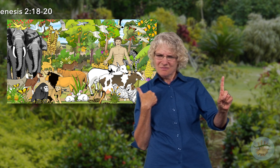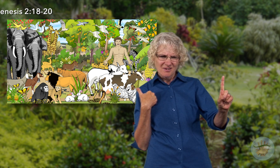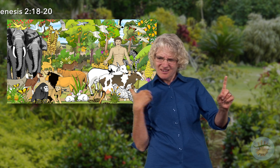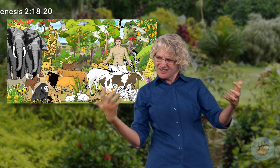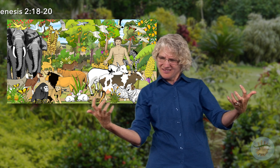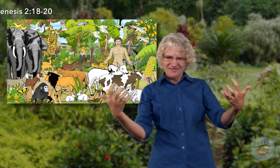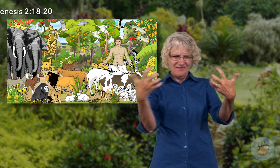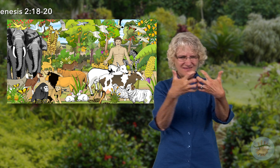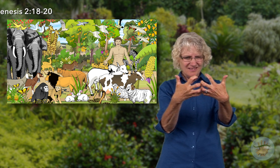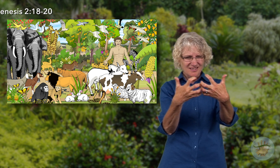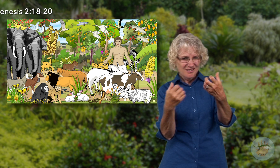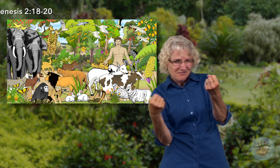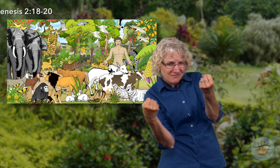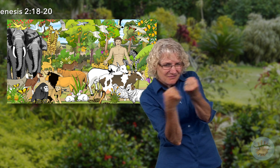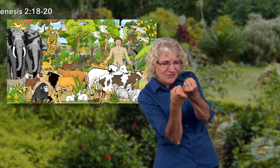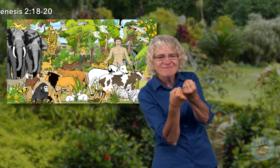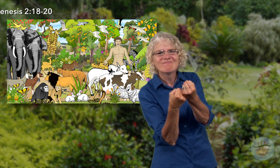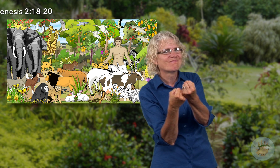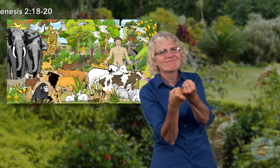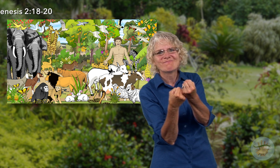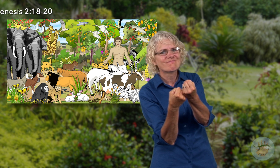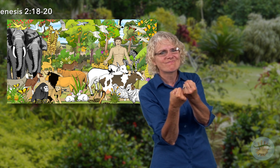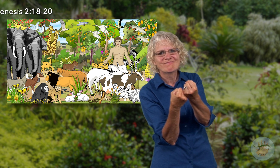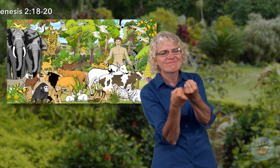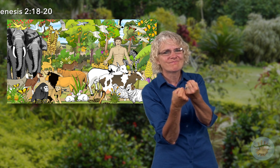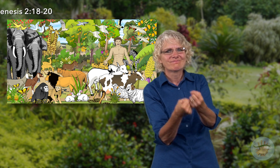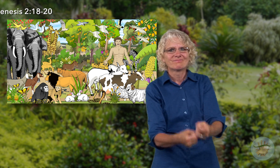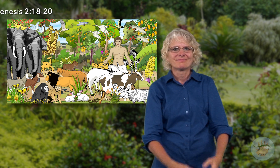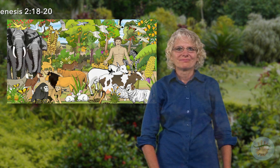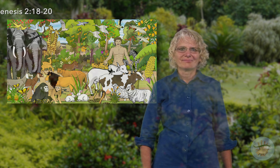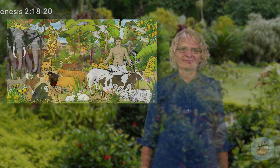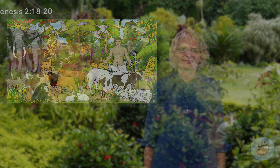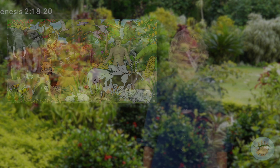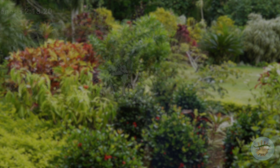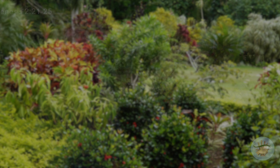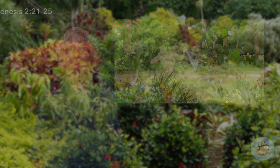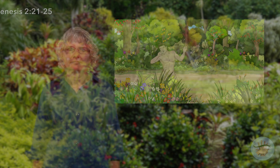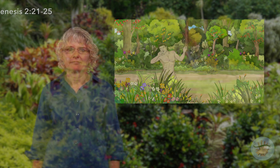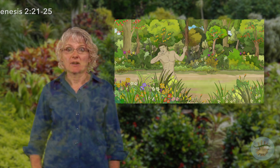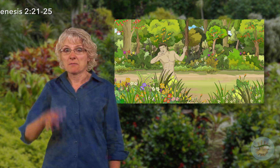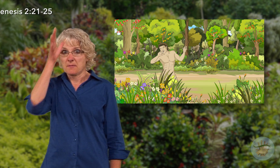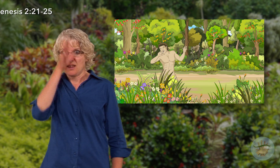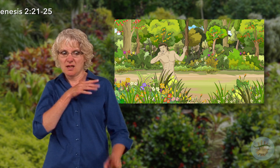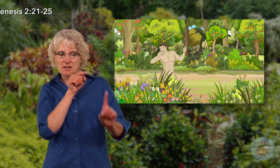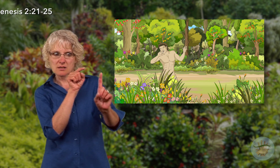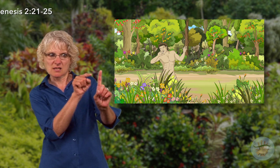But for Adam no suitable helper was found.